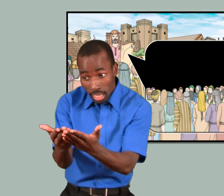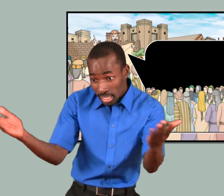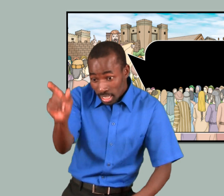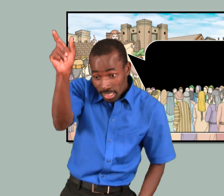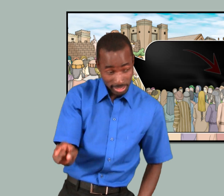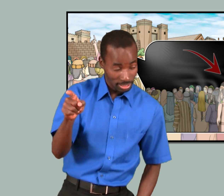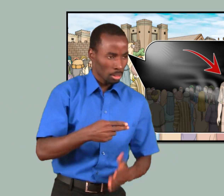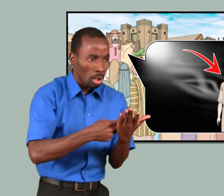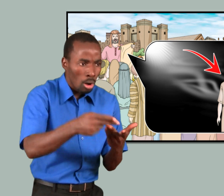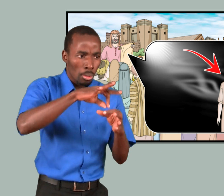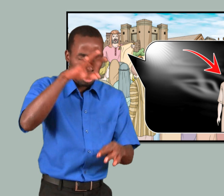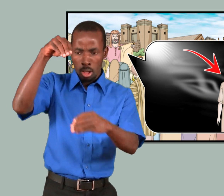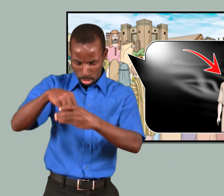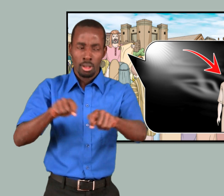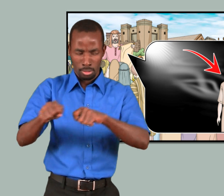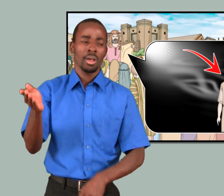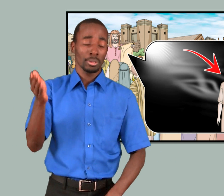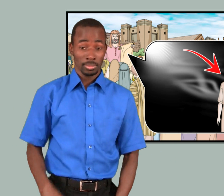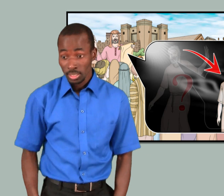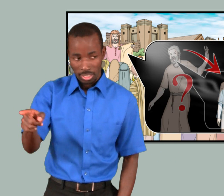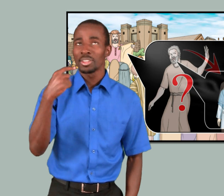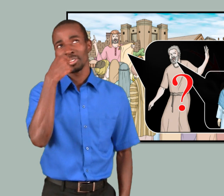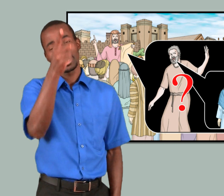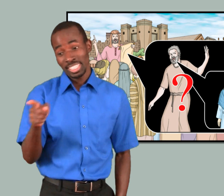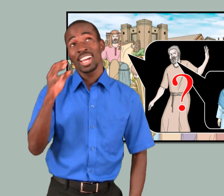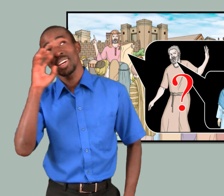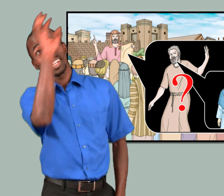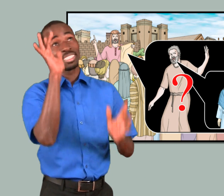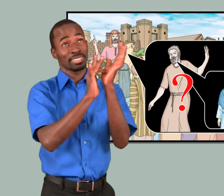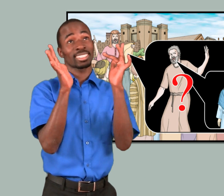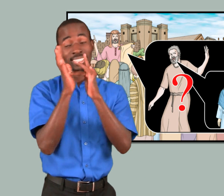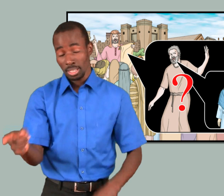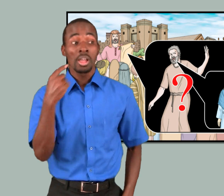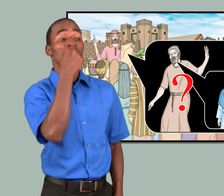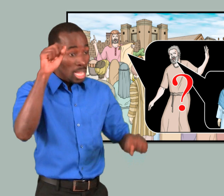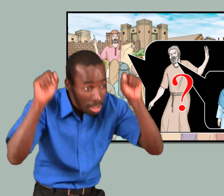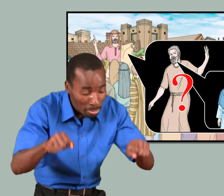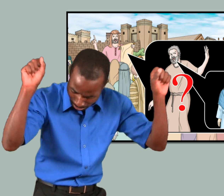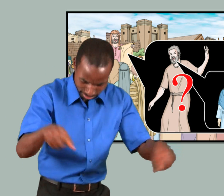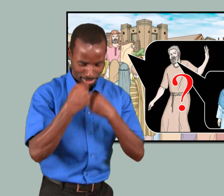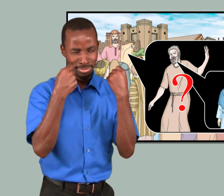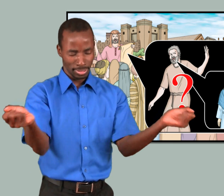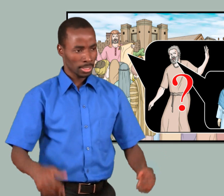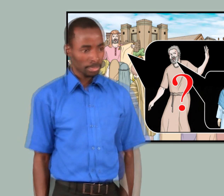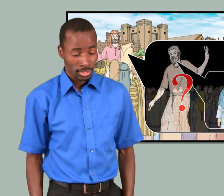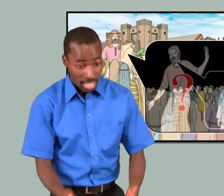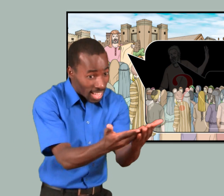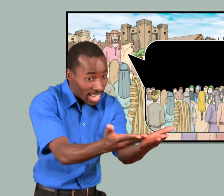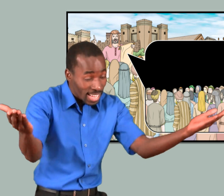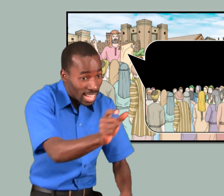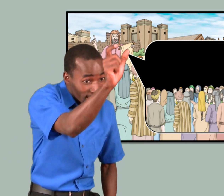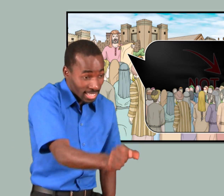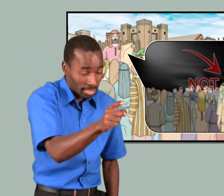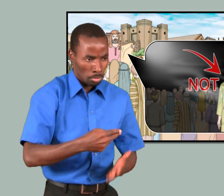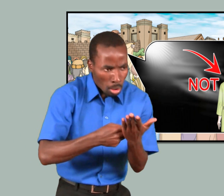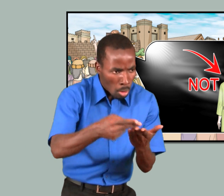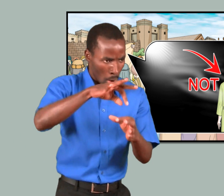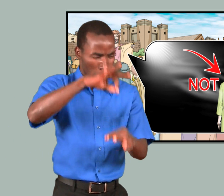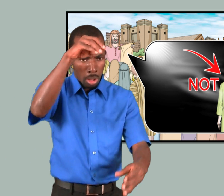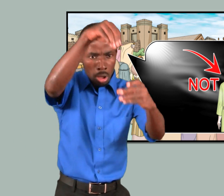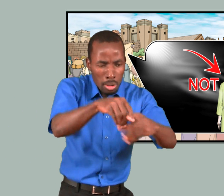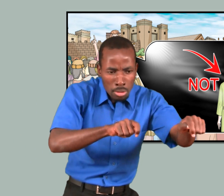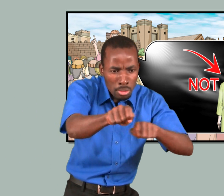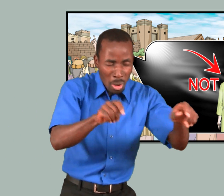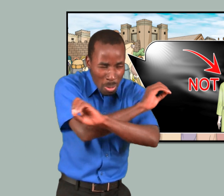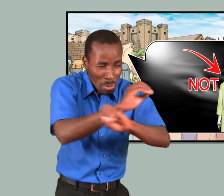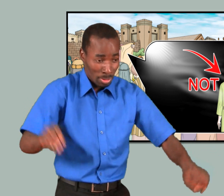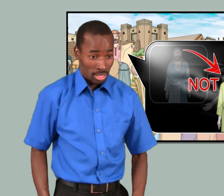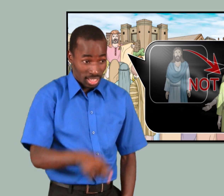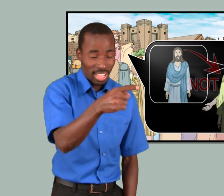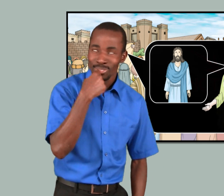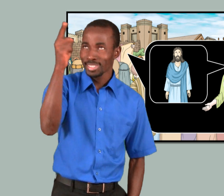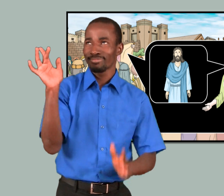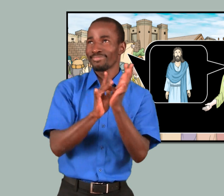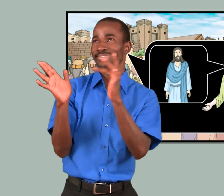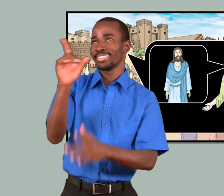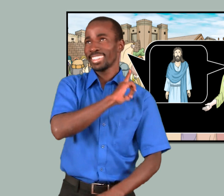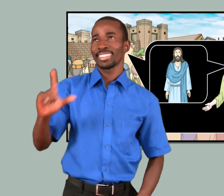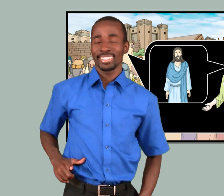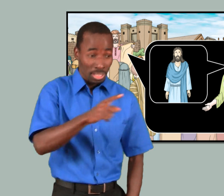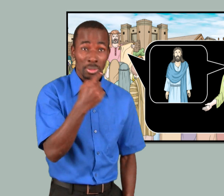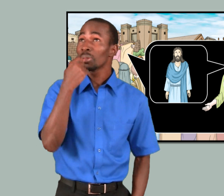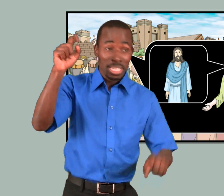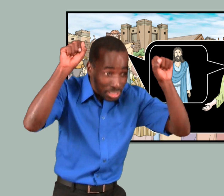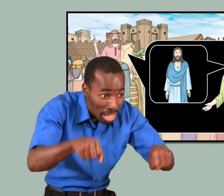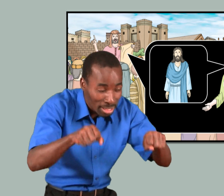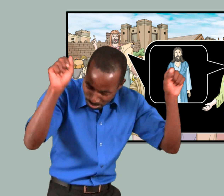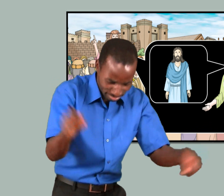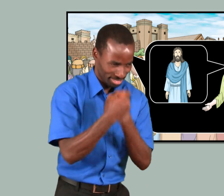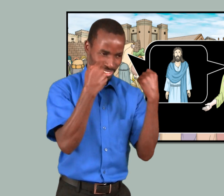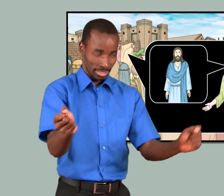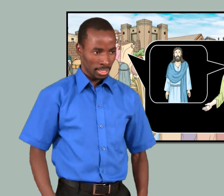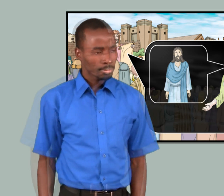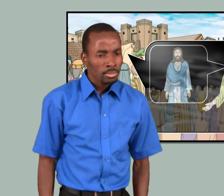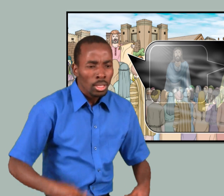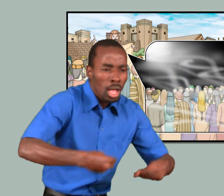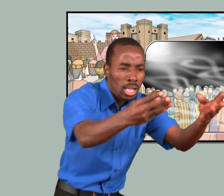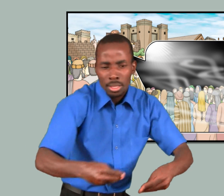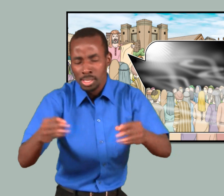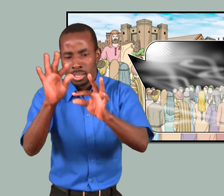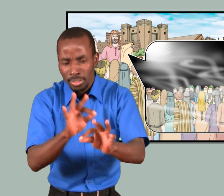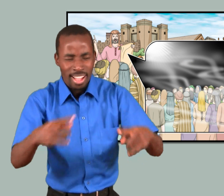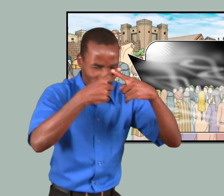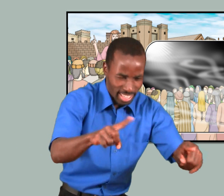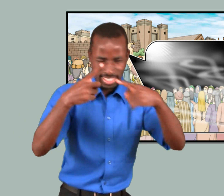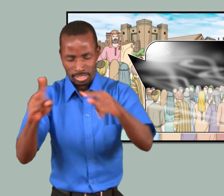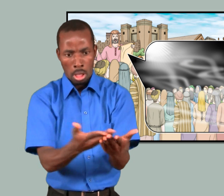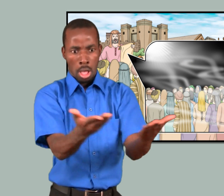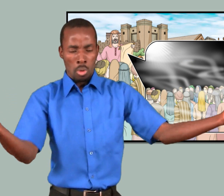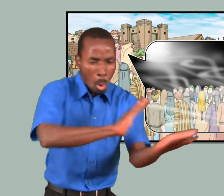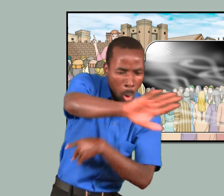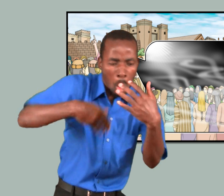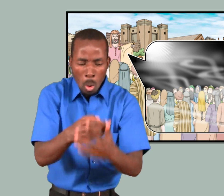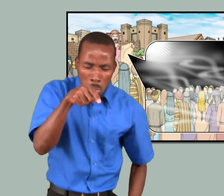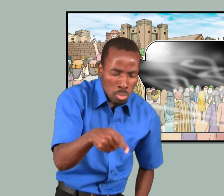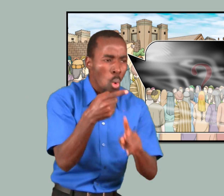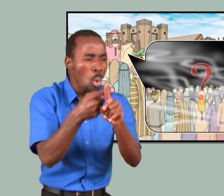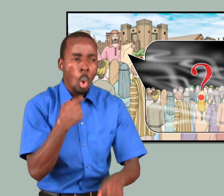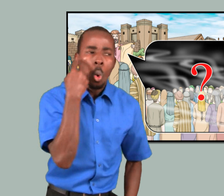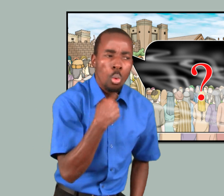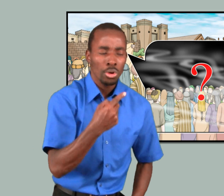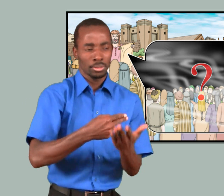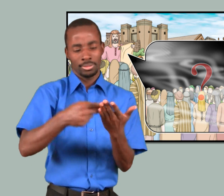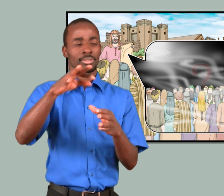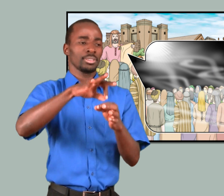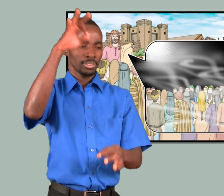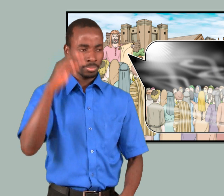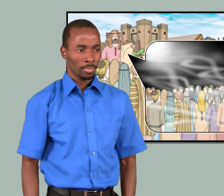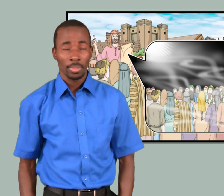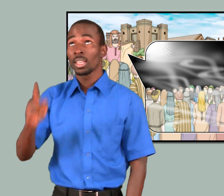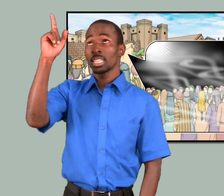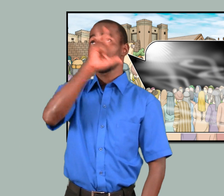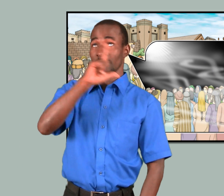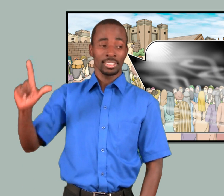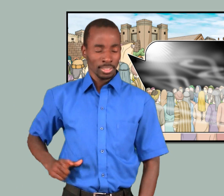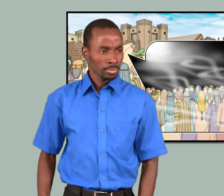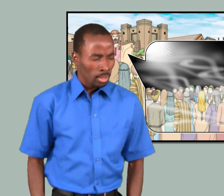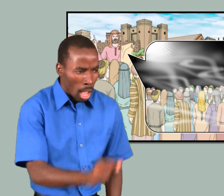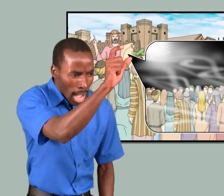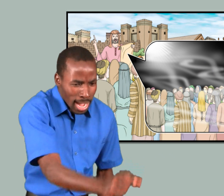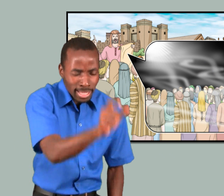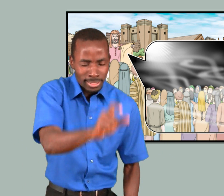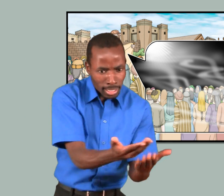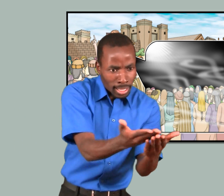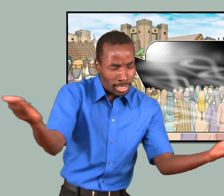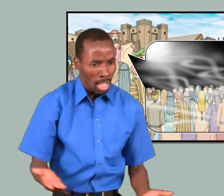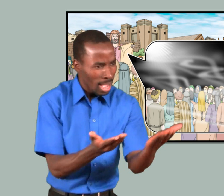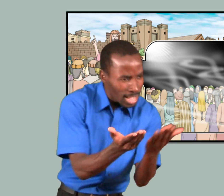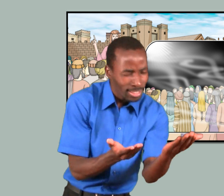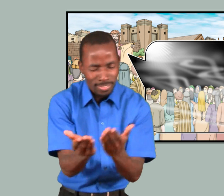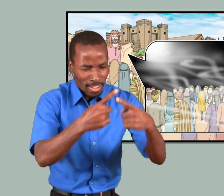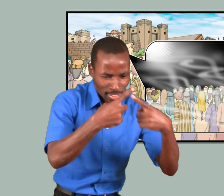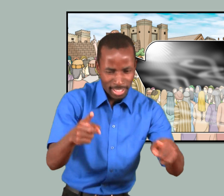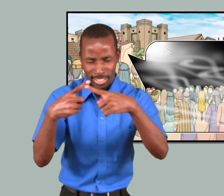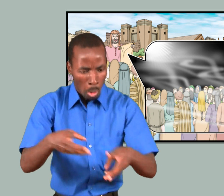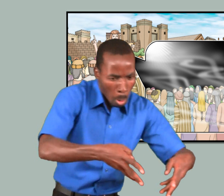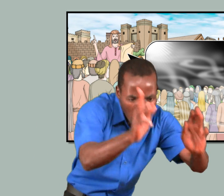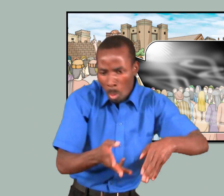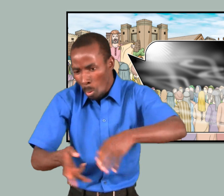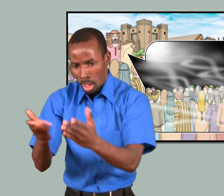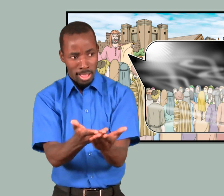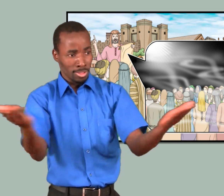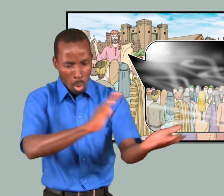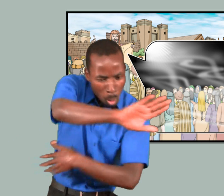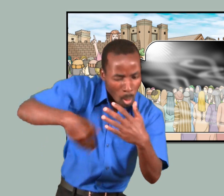Therefore I inform you that no one who is speaking by the Spirit of God says, “Jesus be cursed,” and no one can say, “Jesus is Lord,” except by the Holy Spirit.